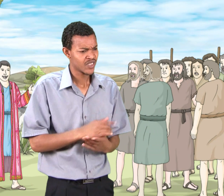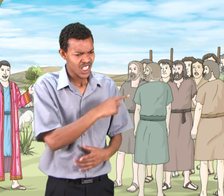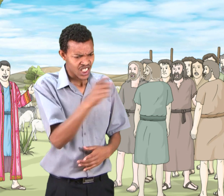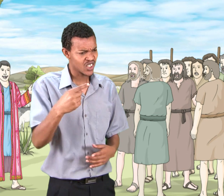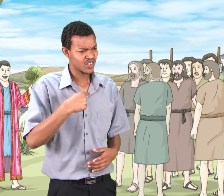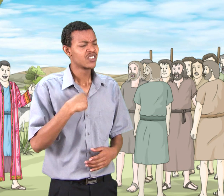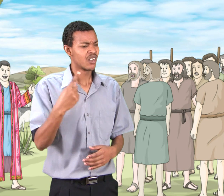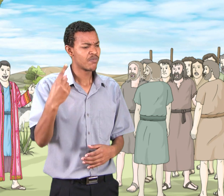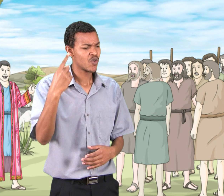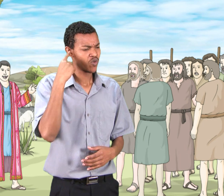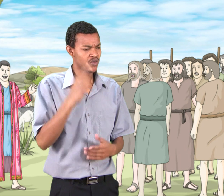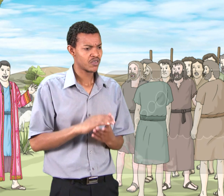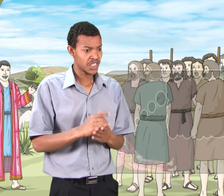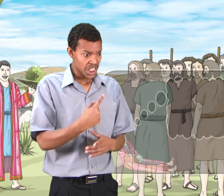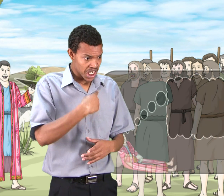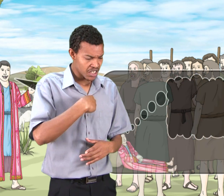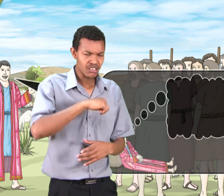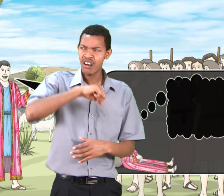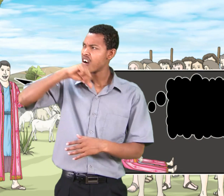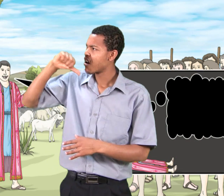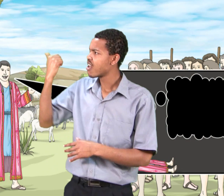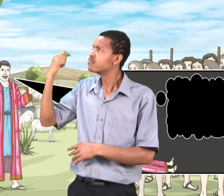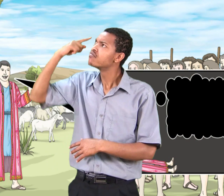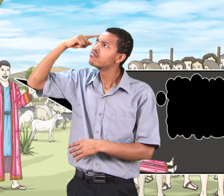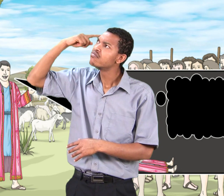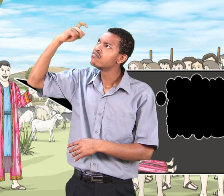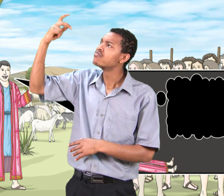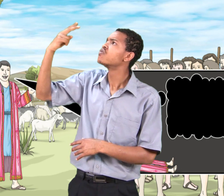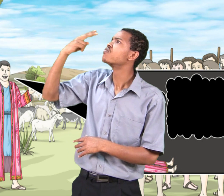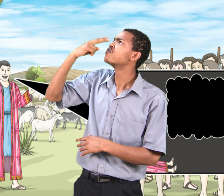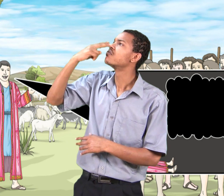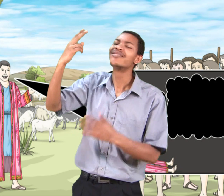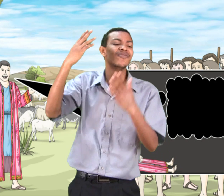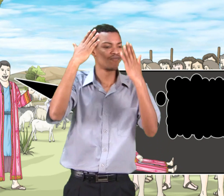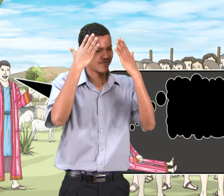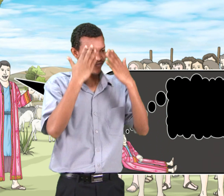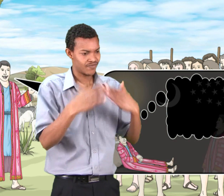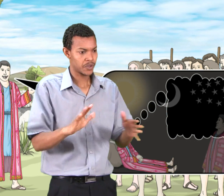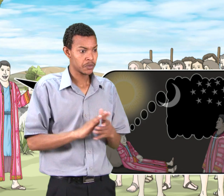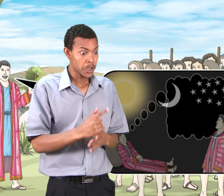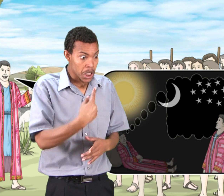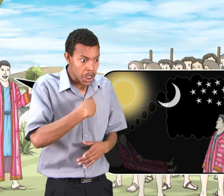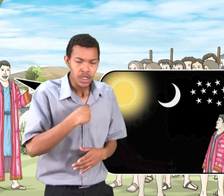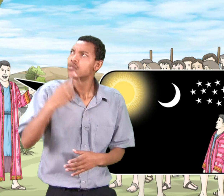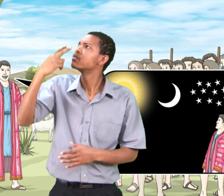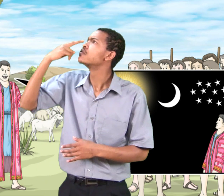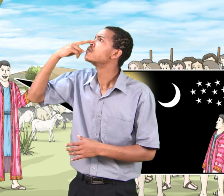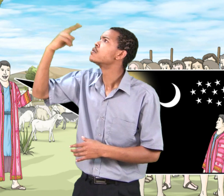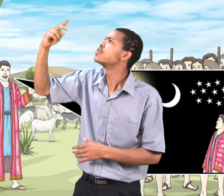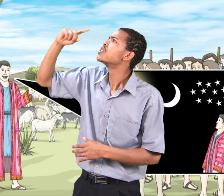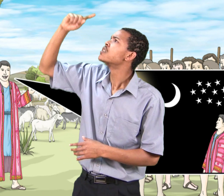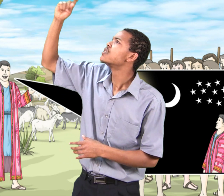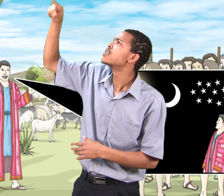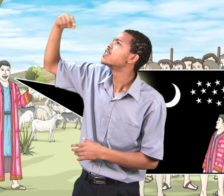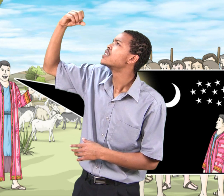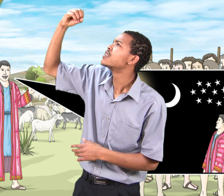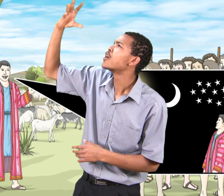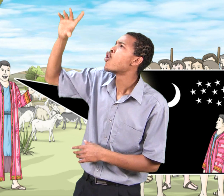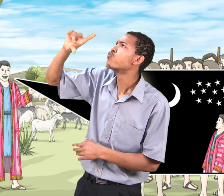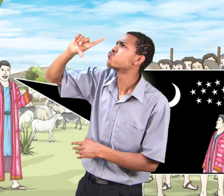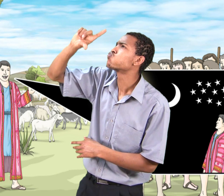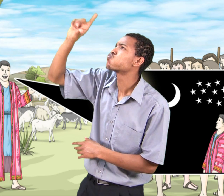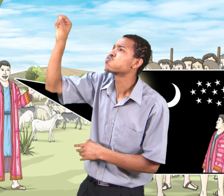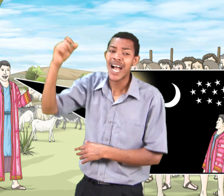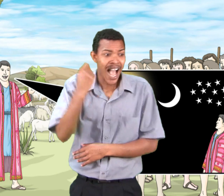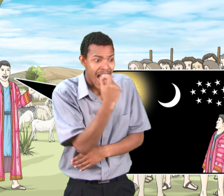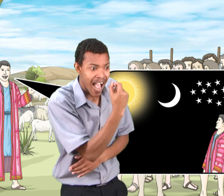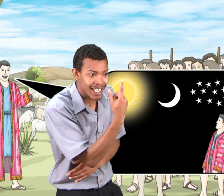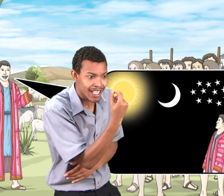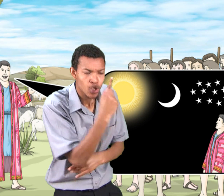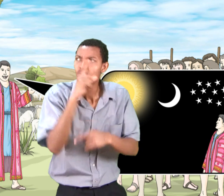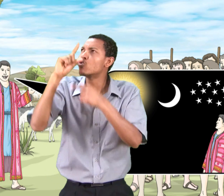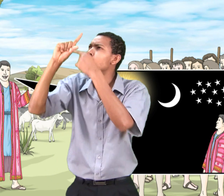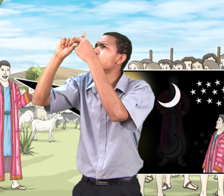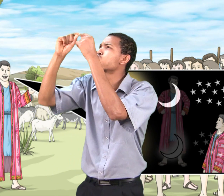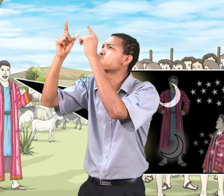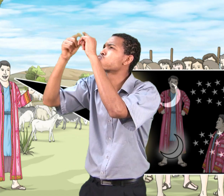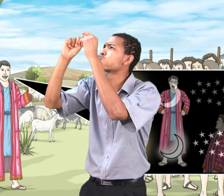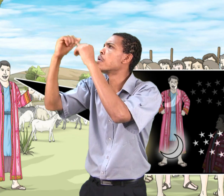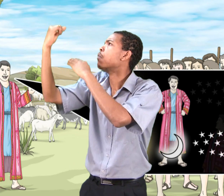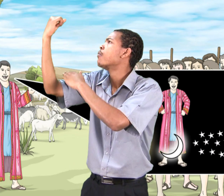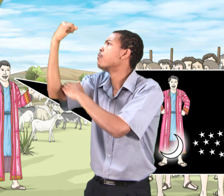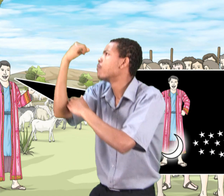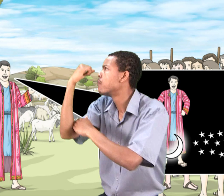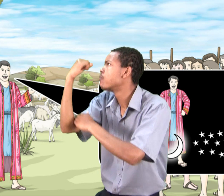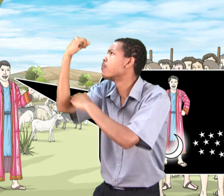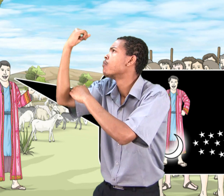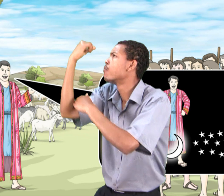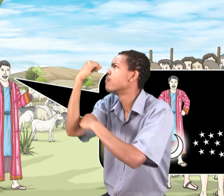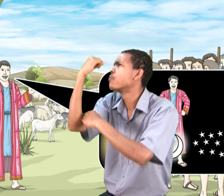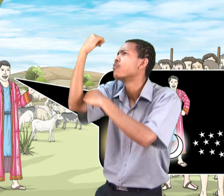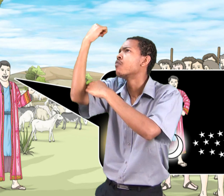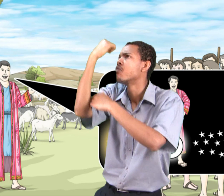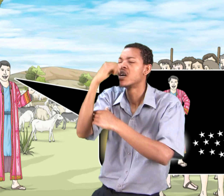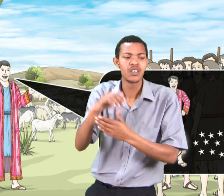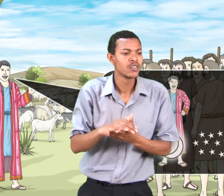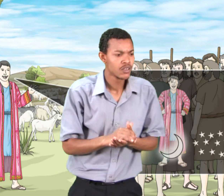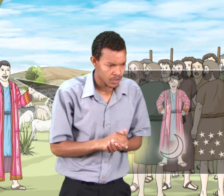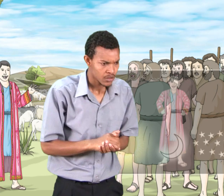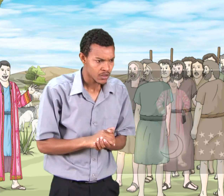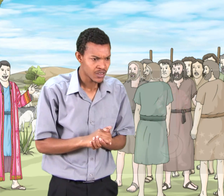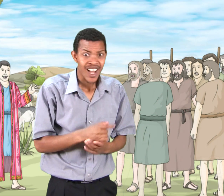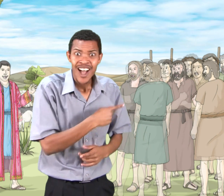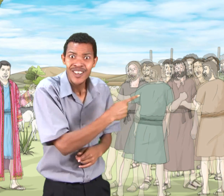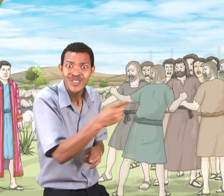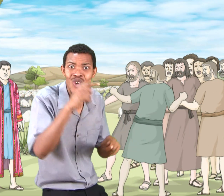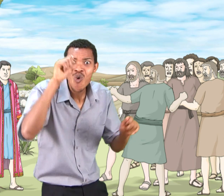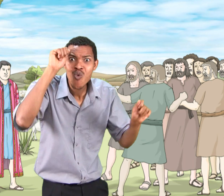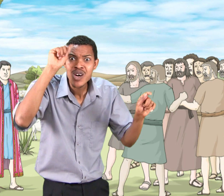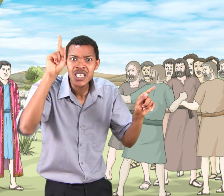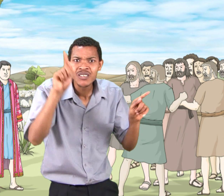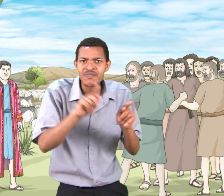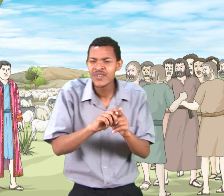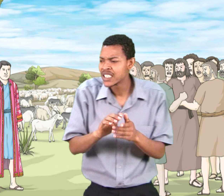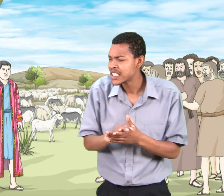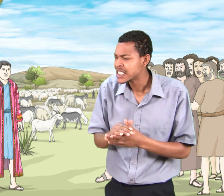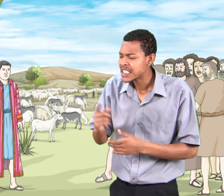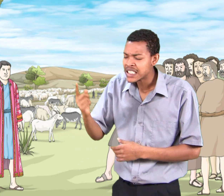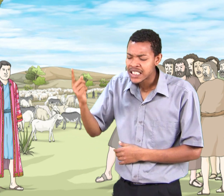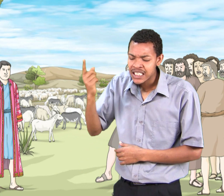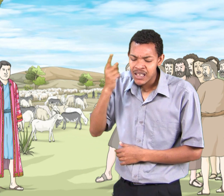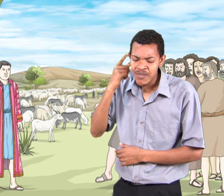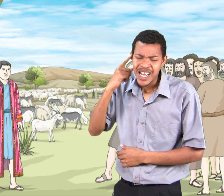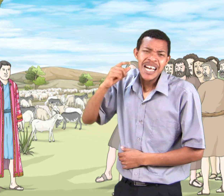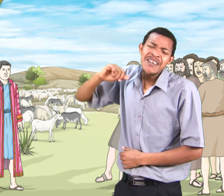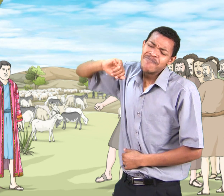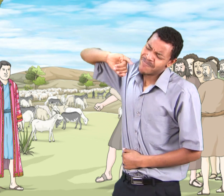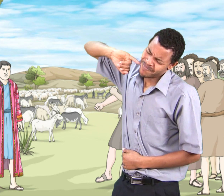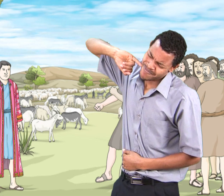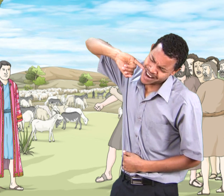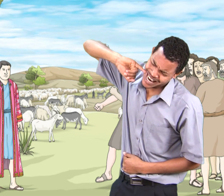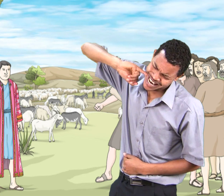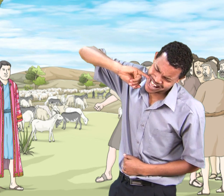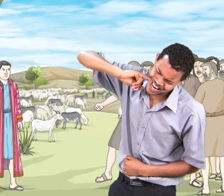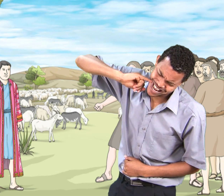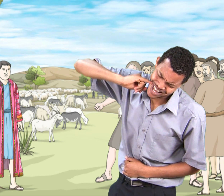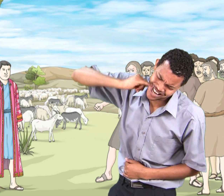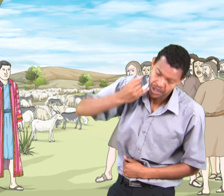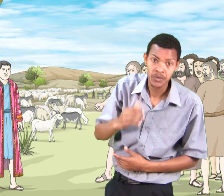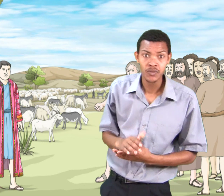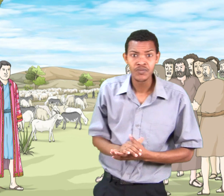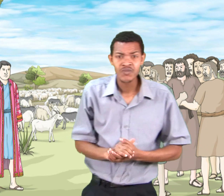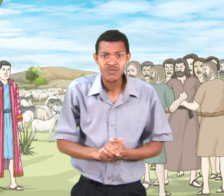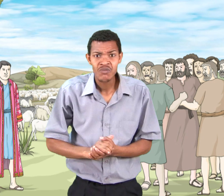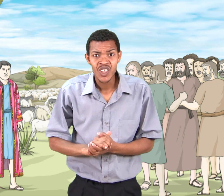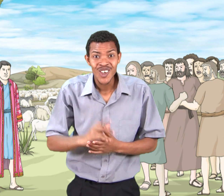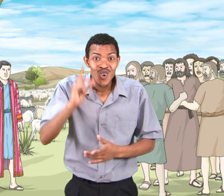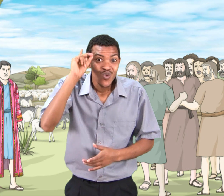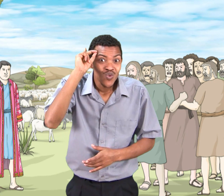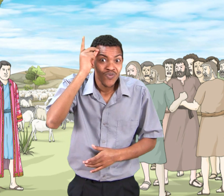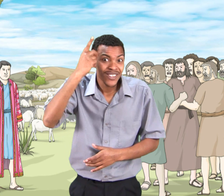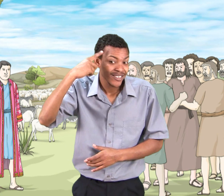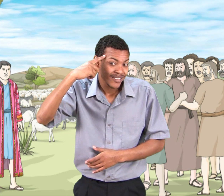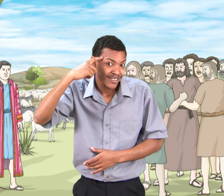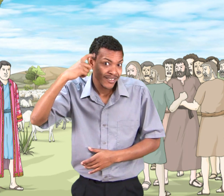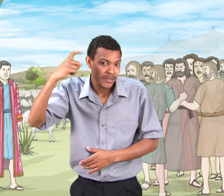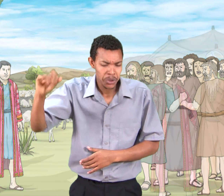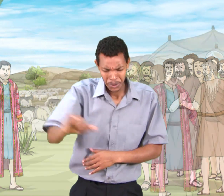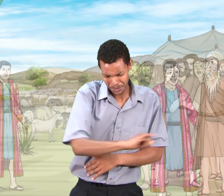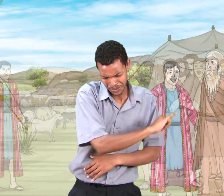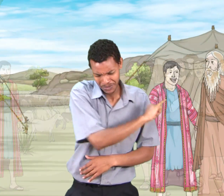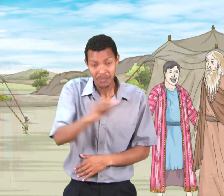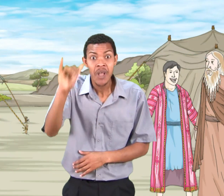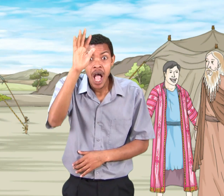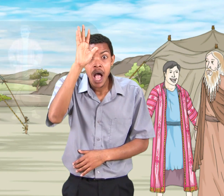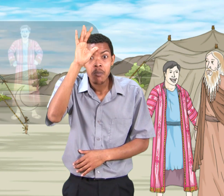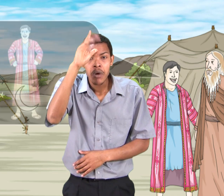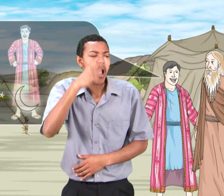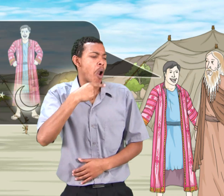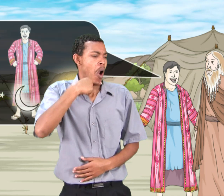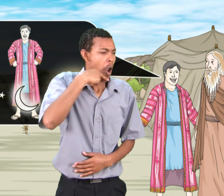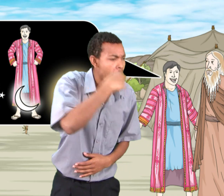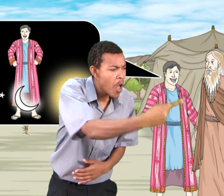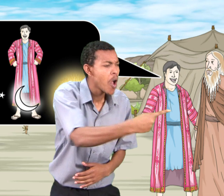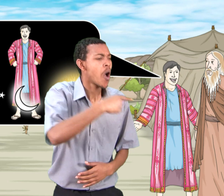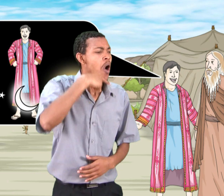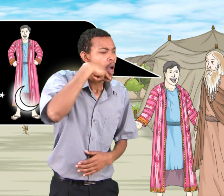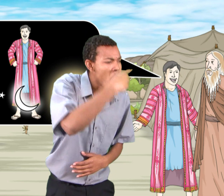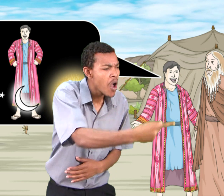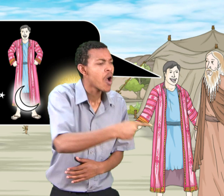“Look,” he said, “I had another dream, and this time the sun and moon and eleven stars were bowing down to me.”